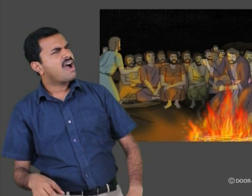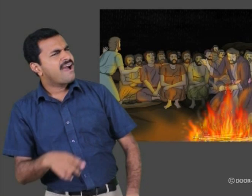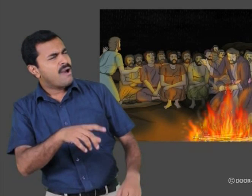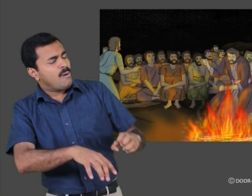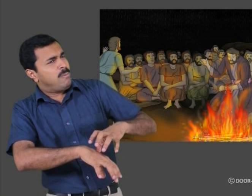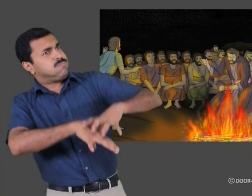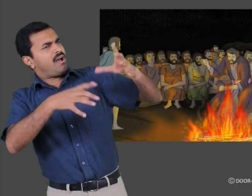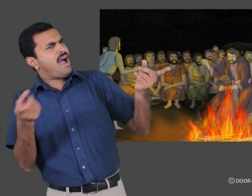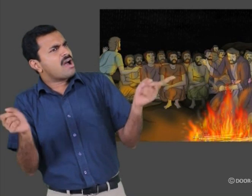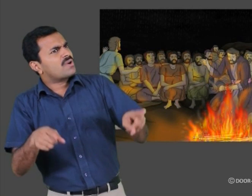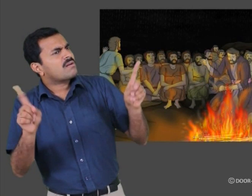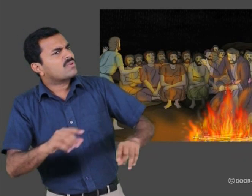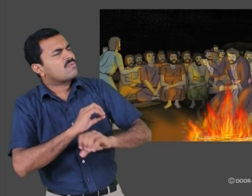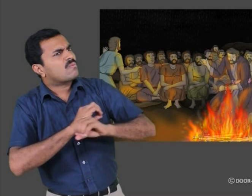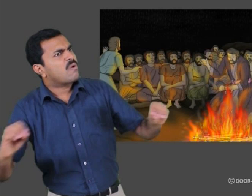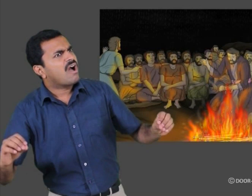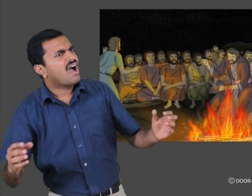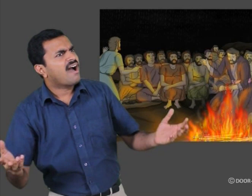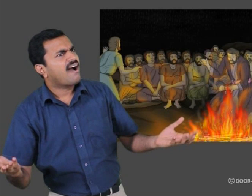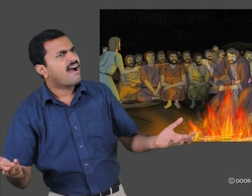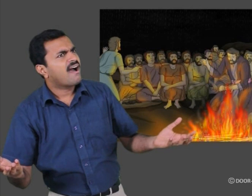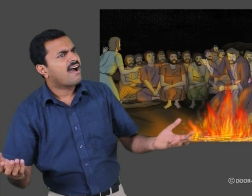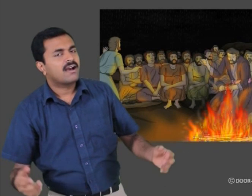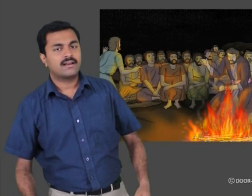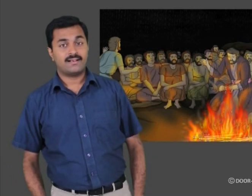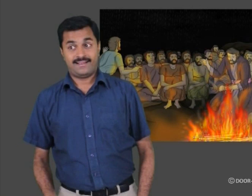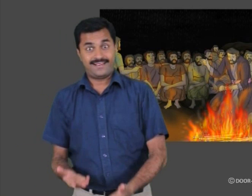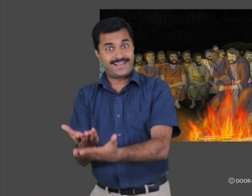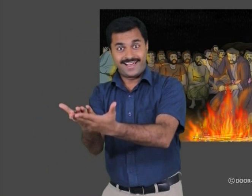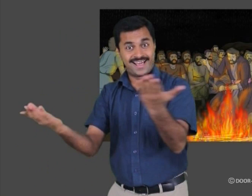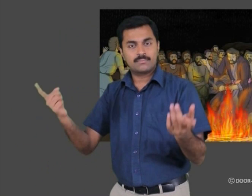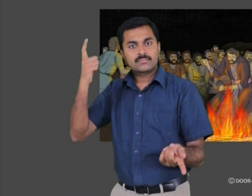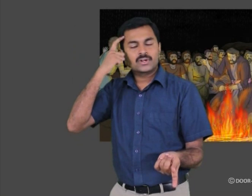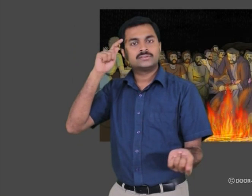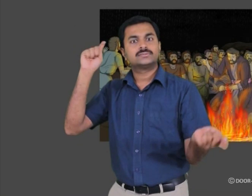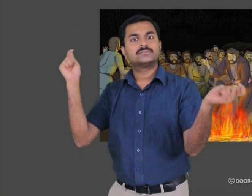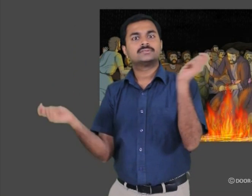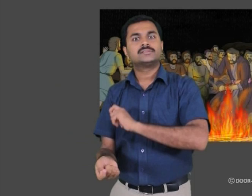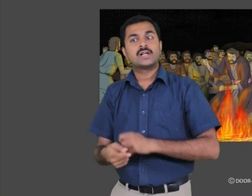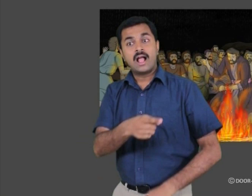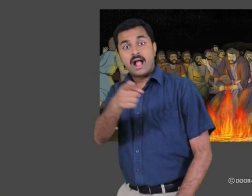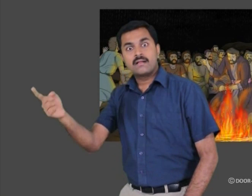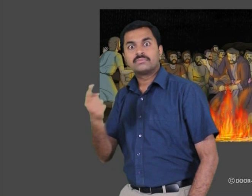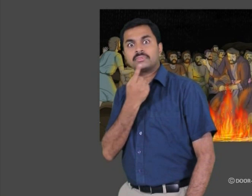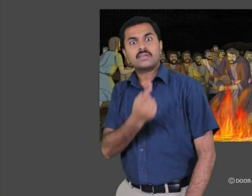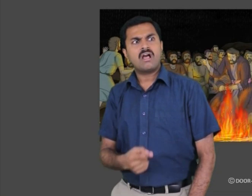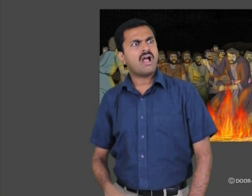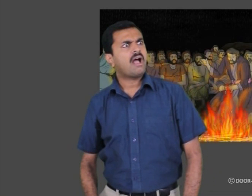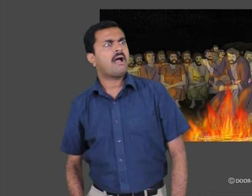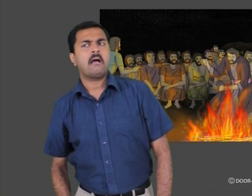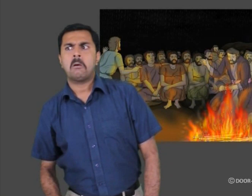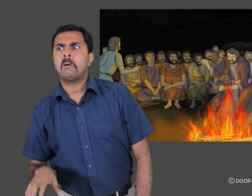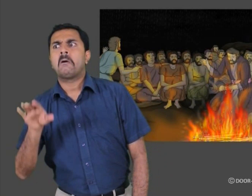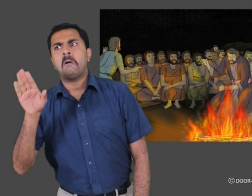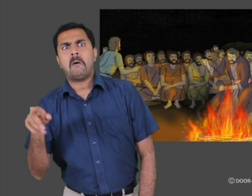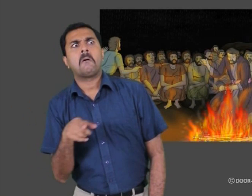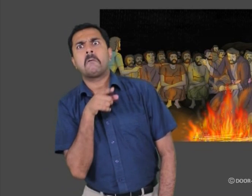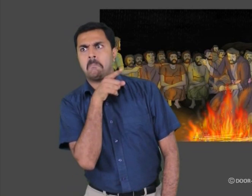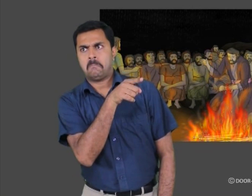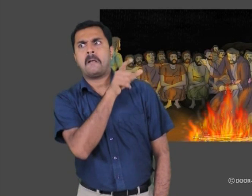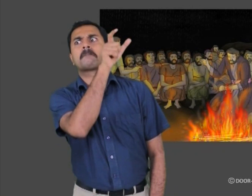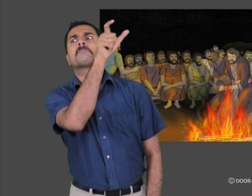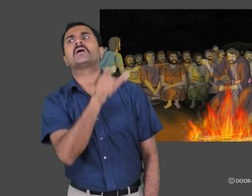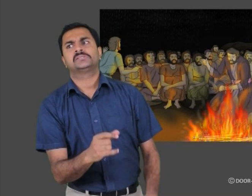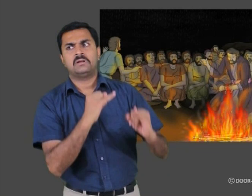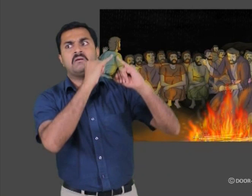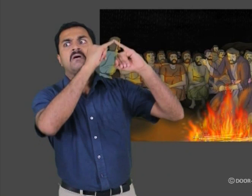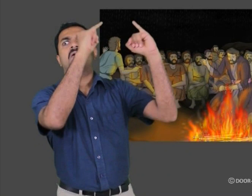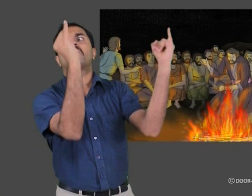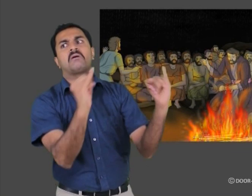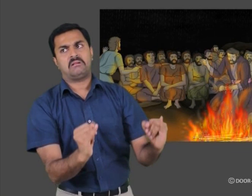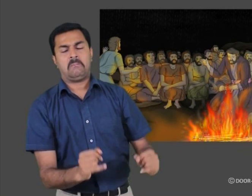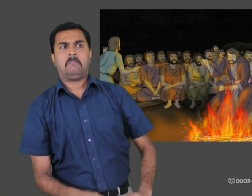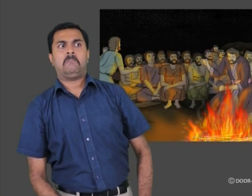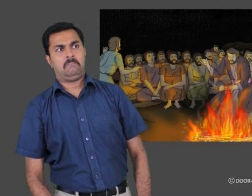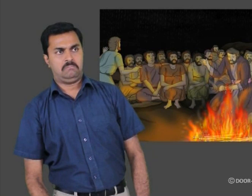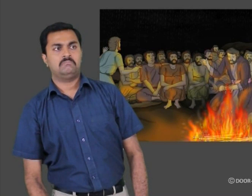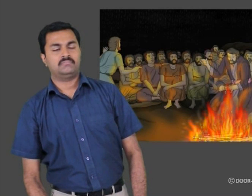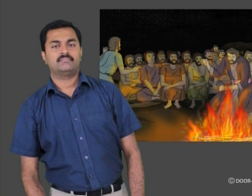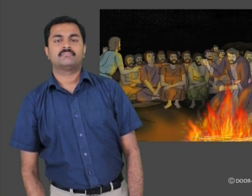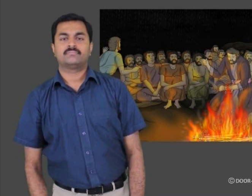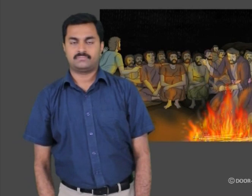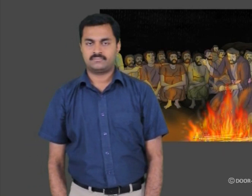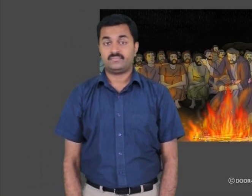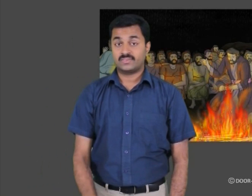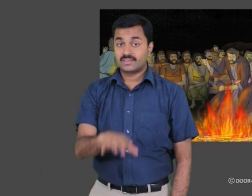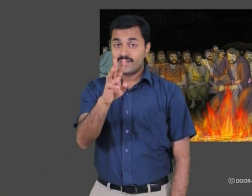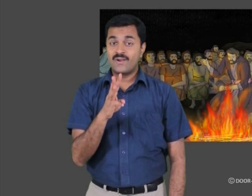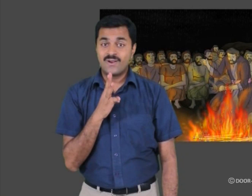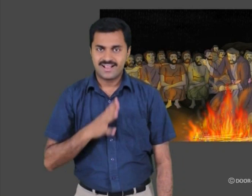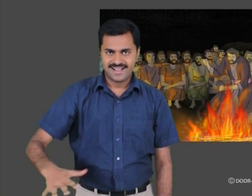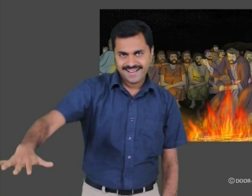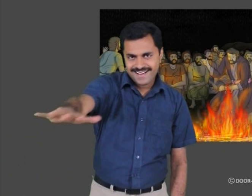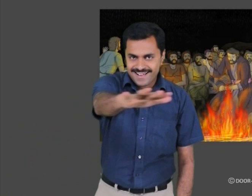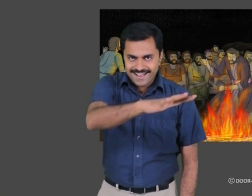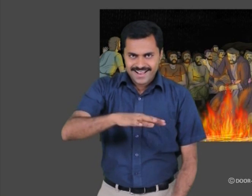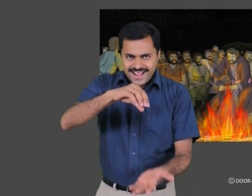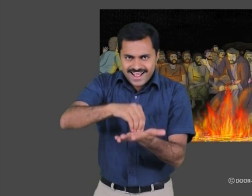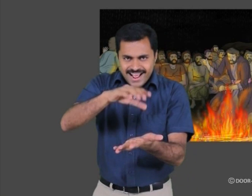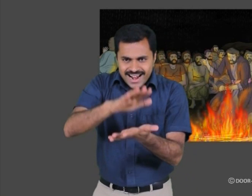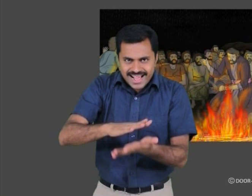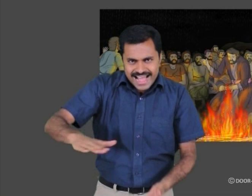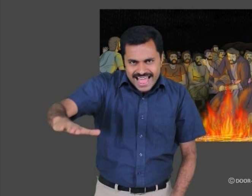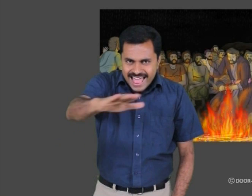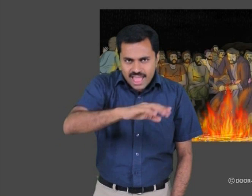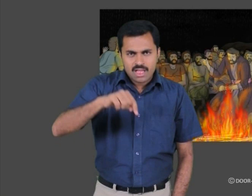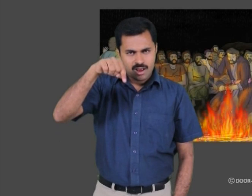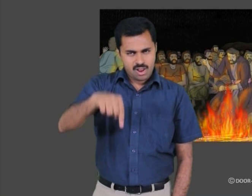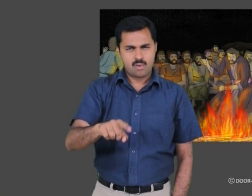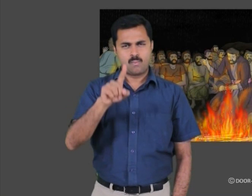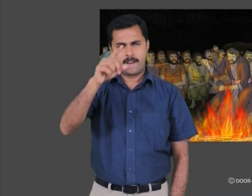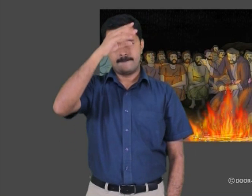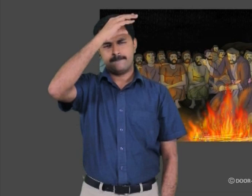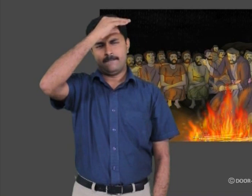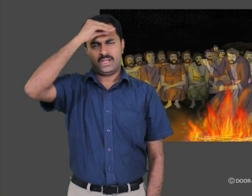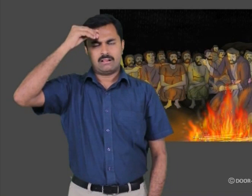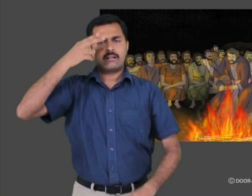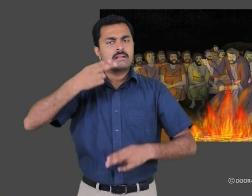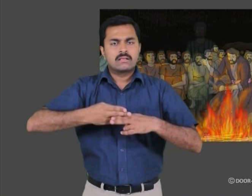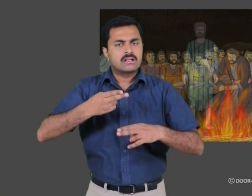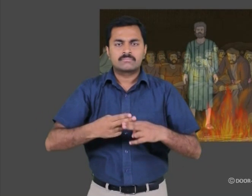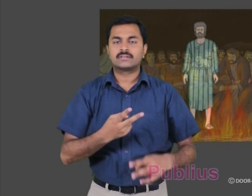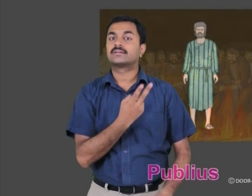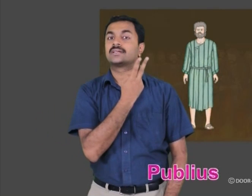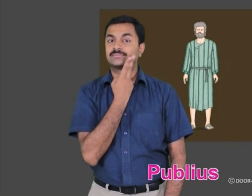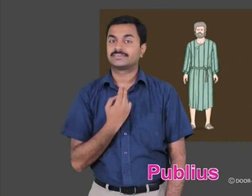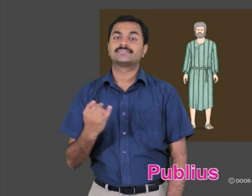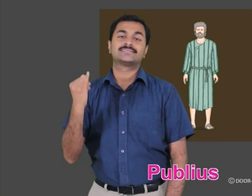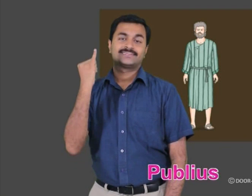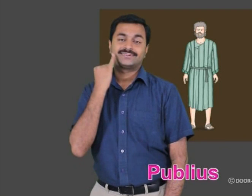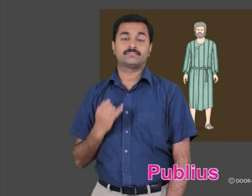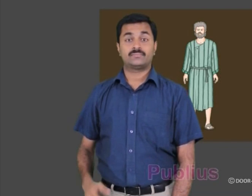But after waiting a long time and seeing nothing unusual happen to him, they changed their minds and said he was a god.